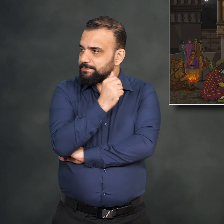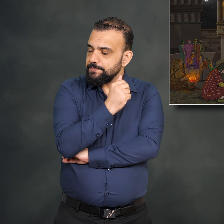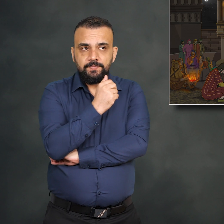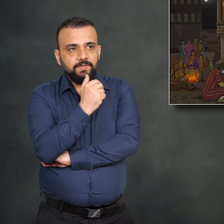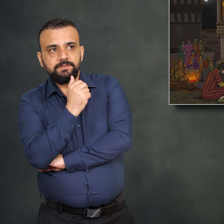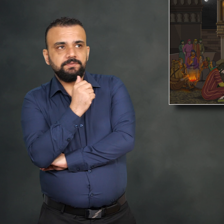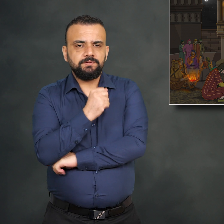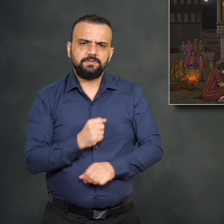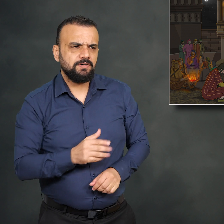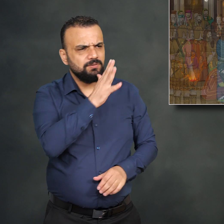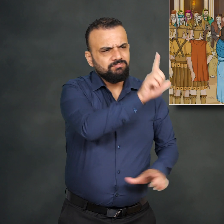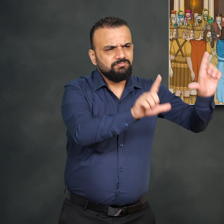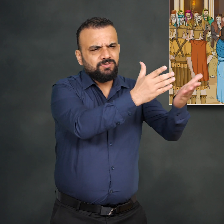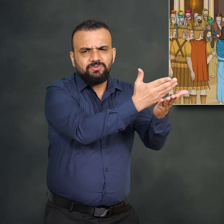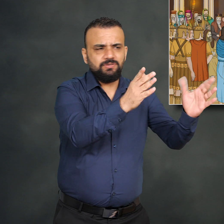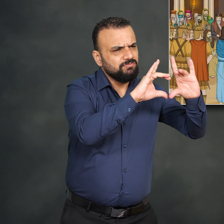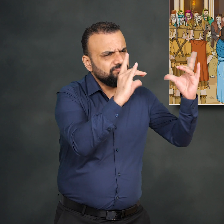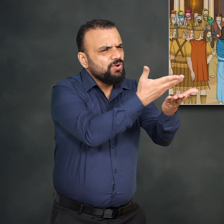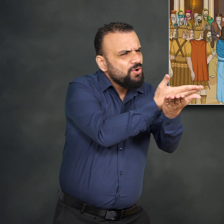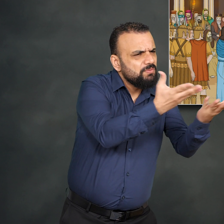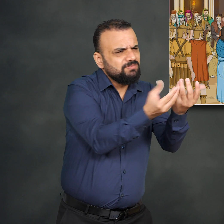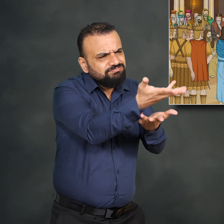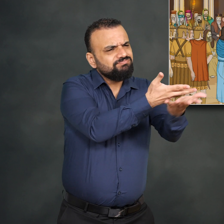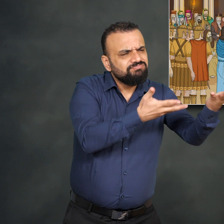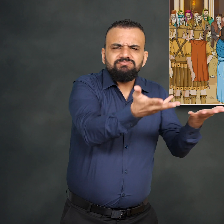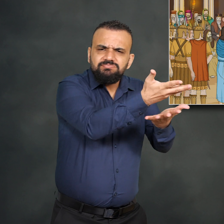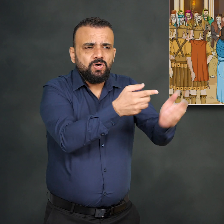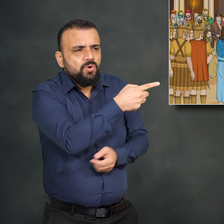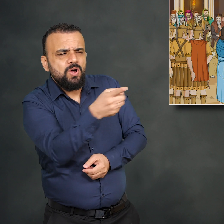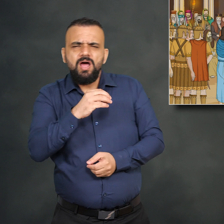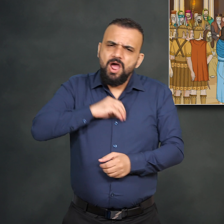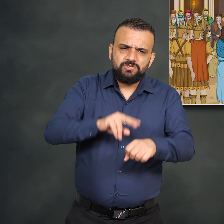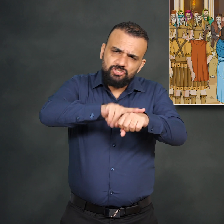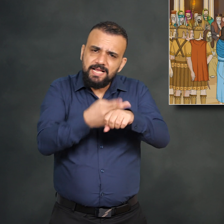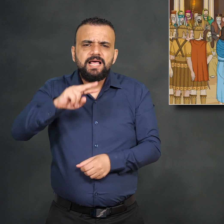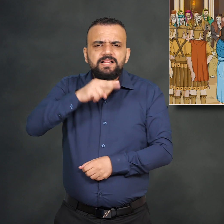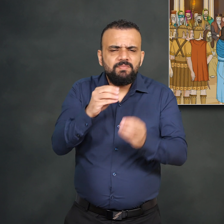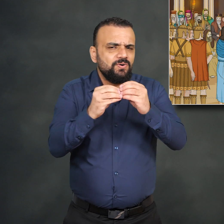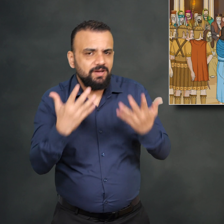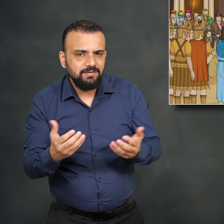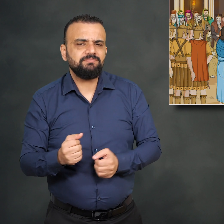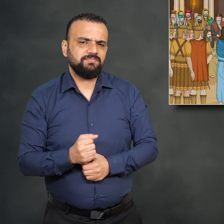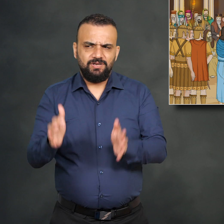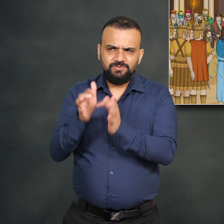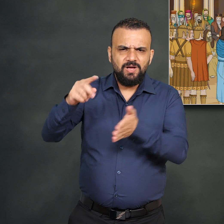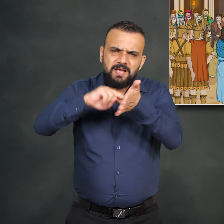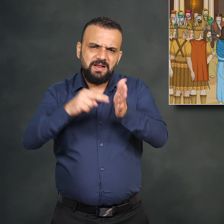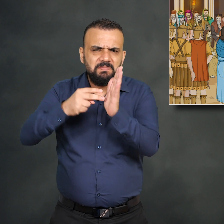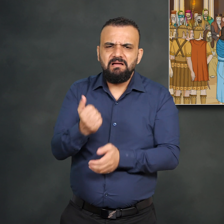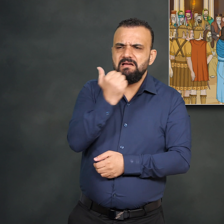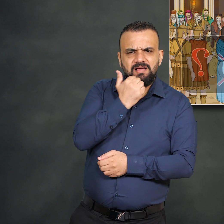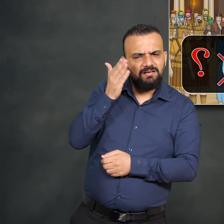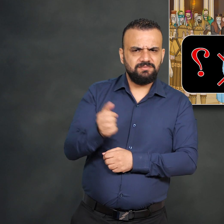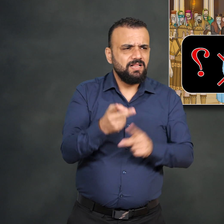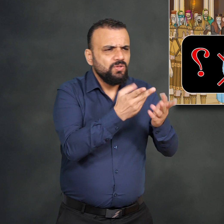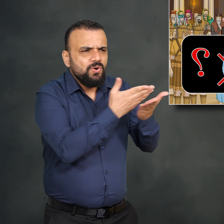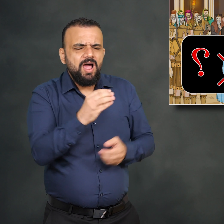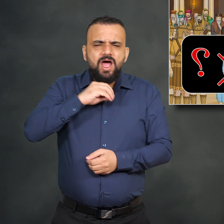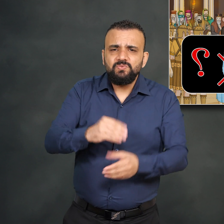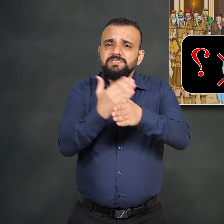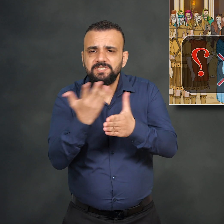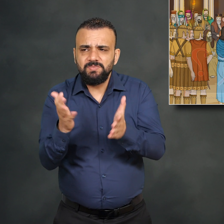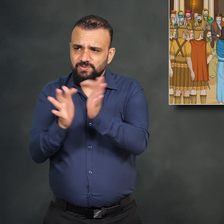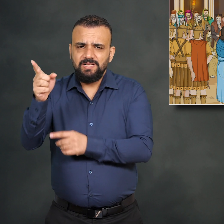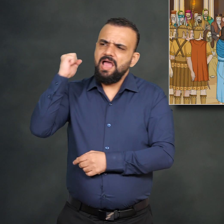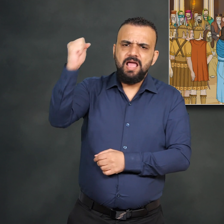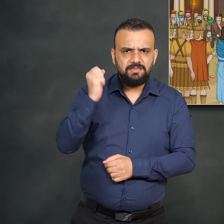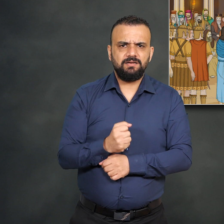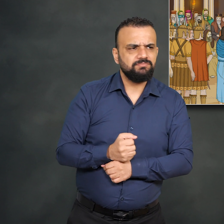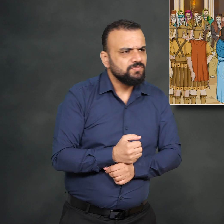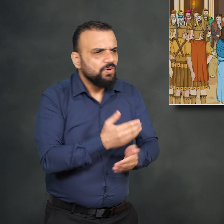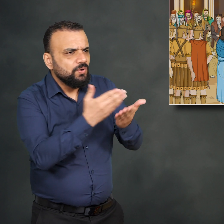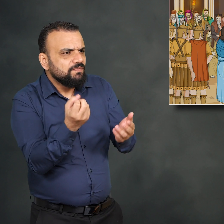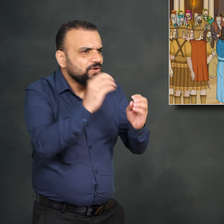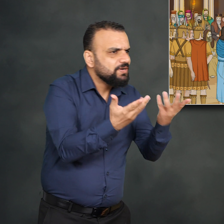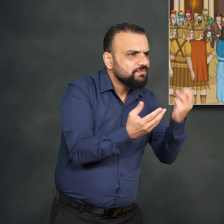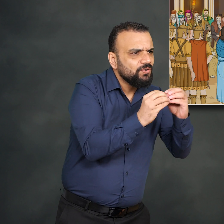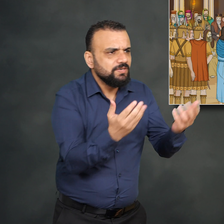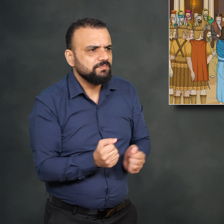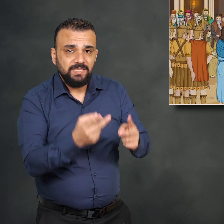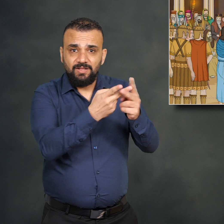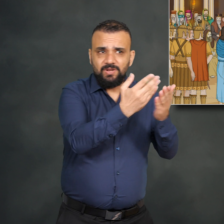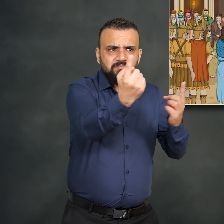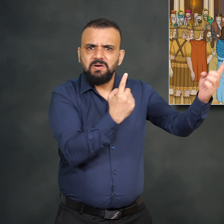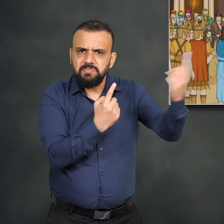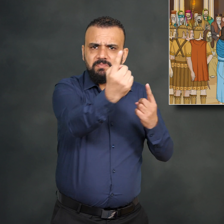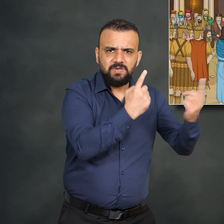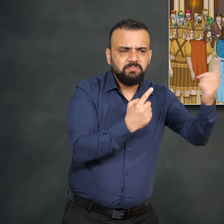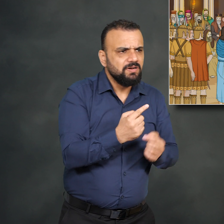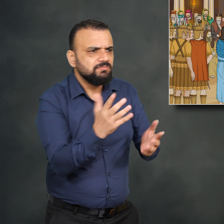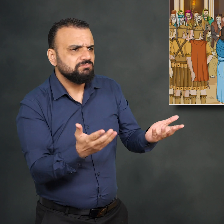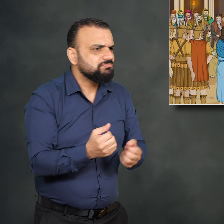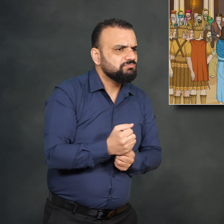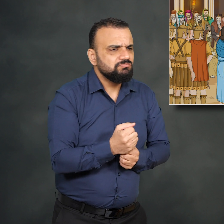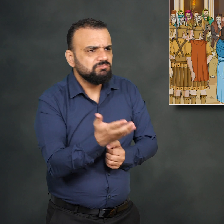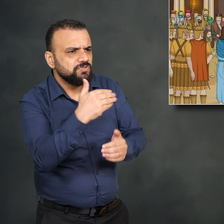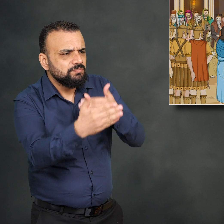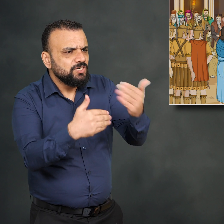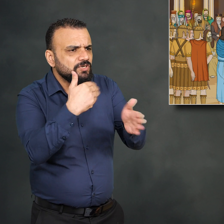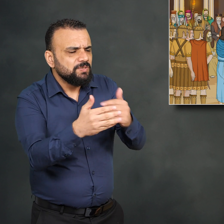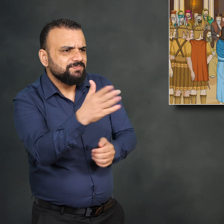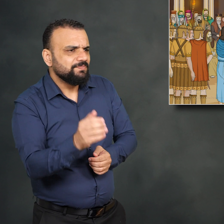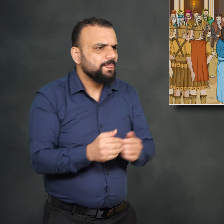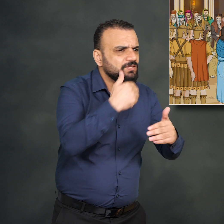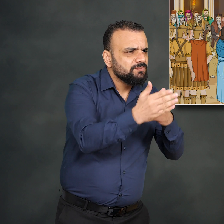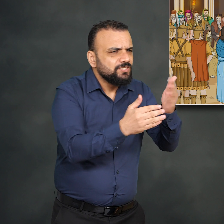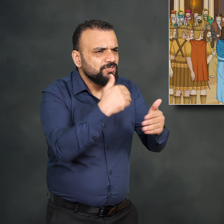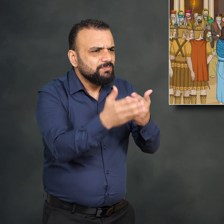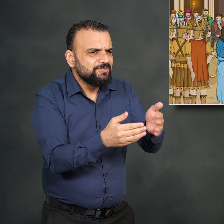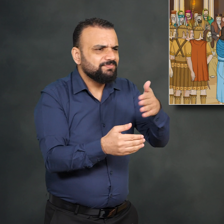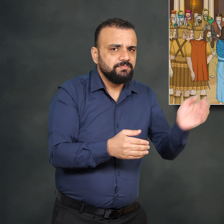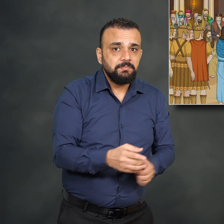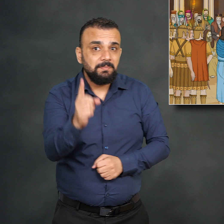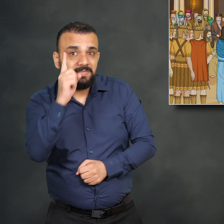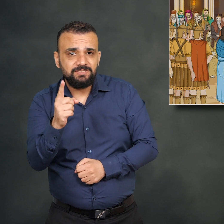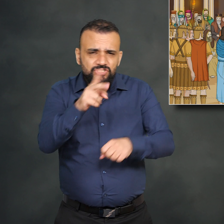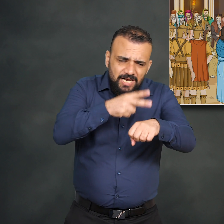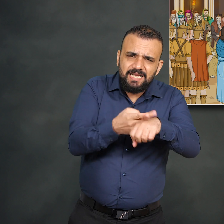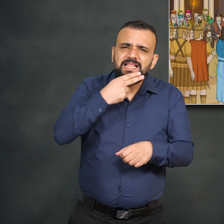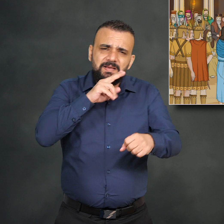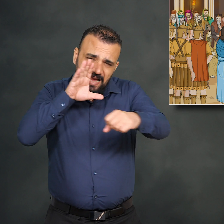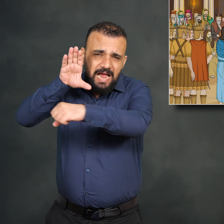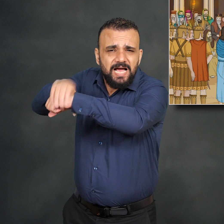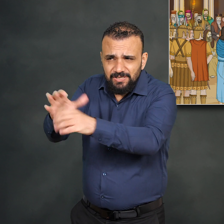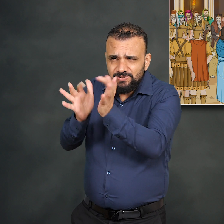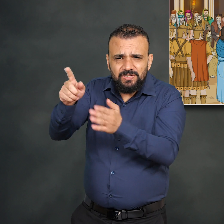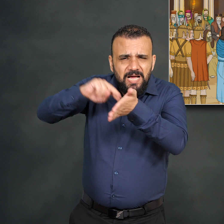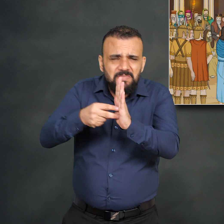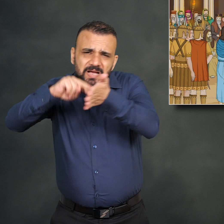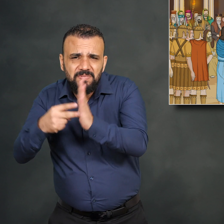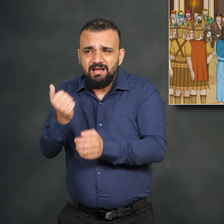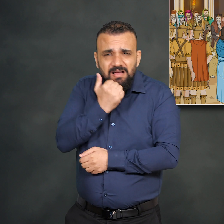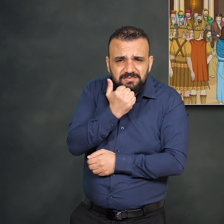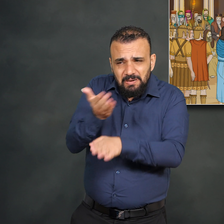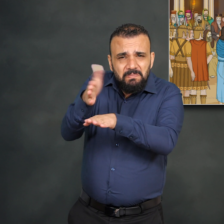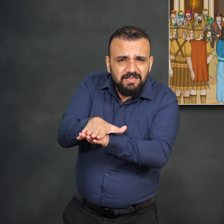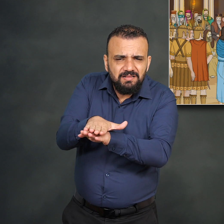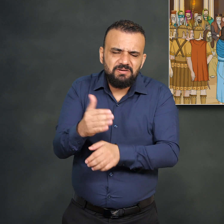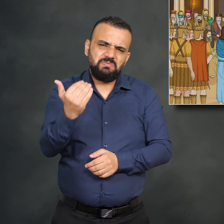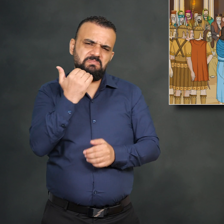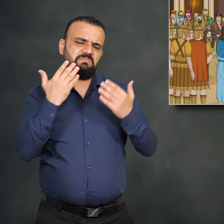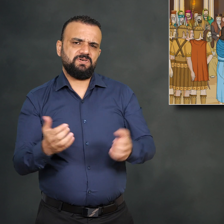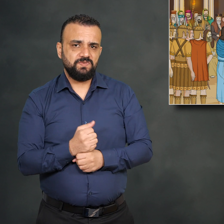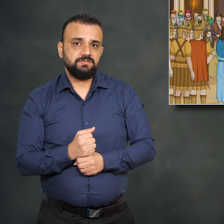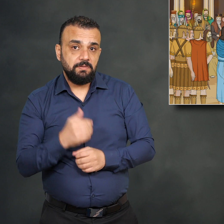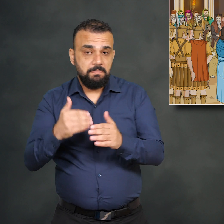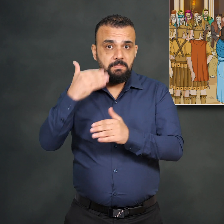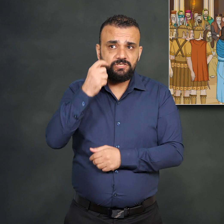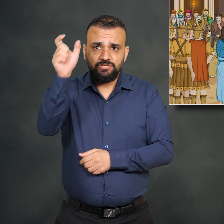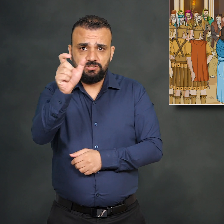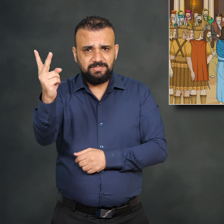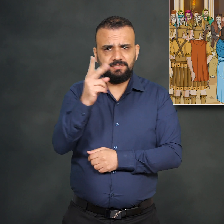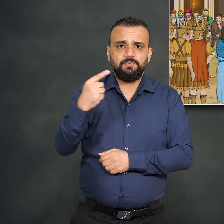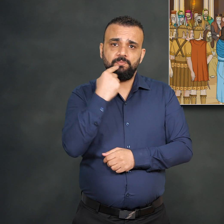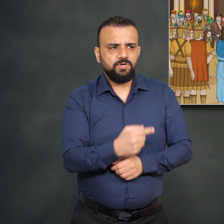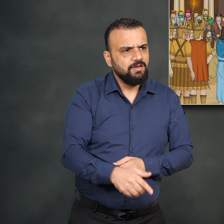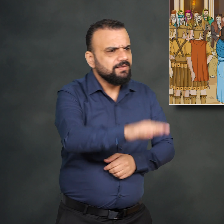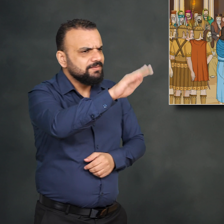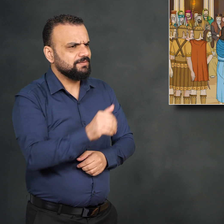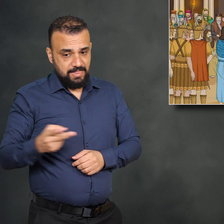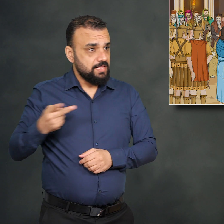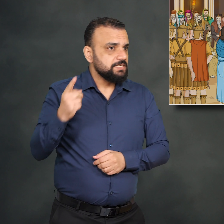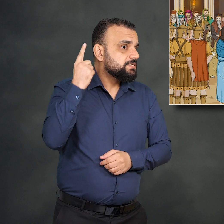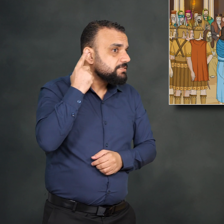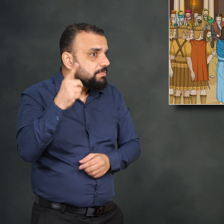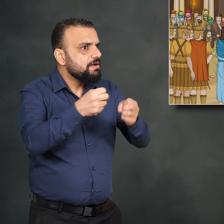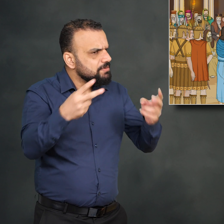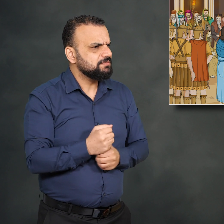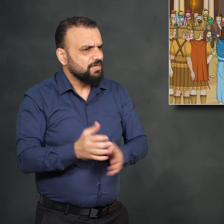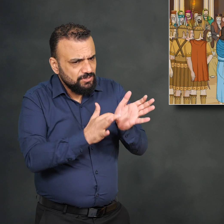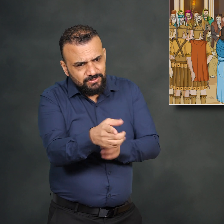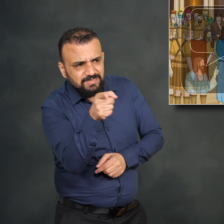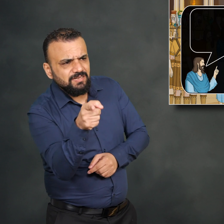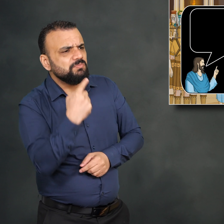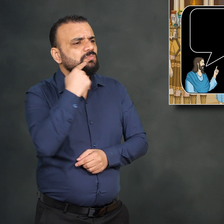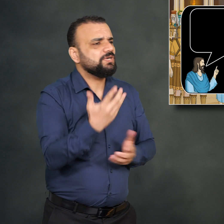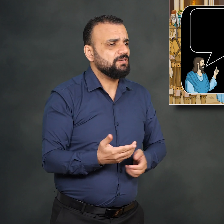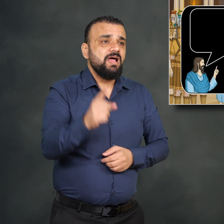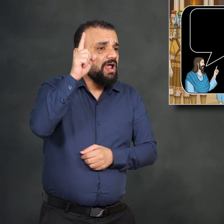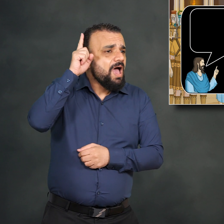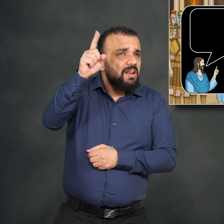Now the chief priests and the whole Sanhedrin were seeking false testimony against Jesus in order to put Him to death. But they did not find any, though many false witnesses came forward.